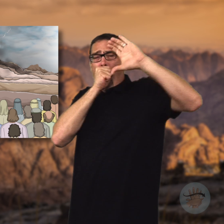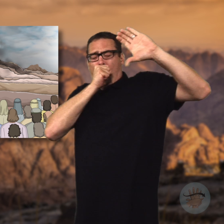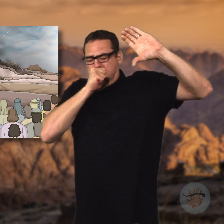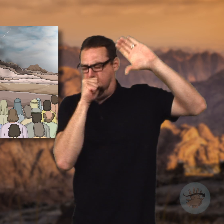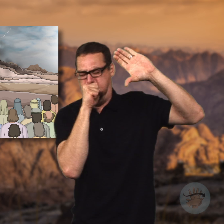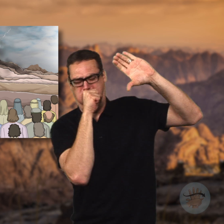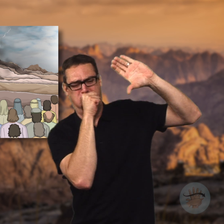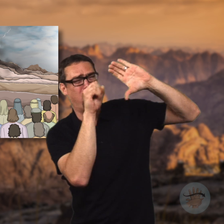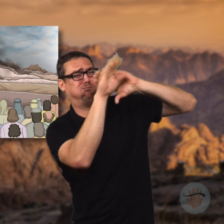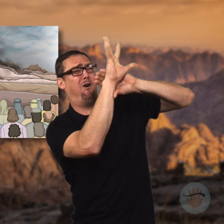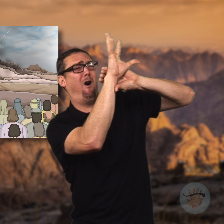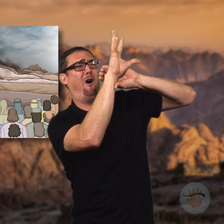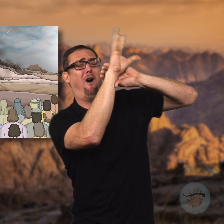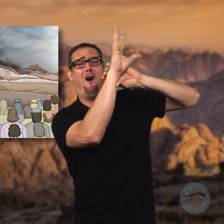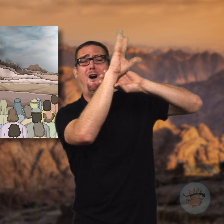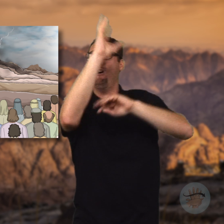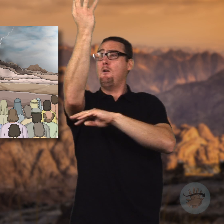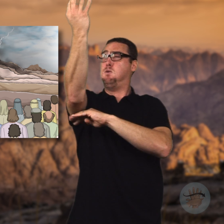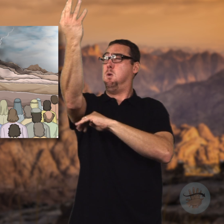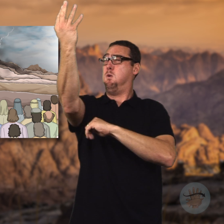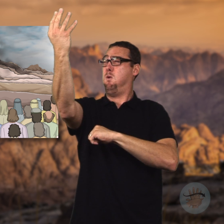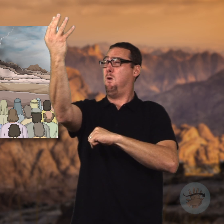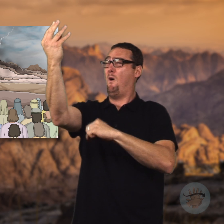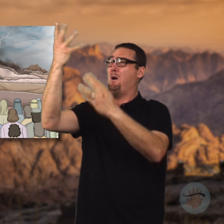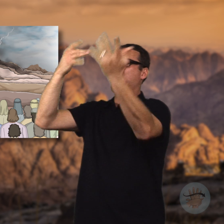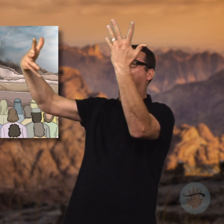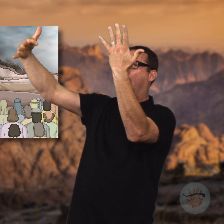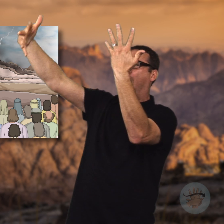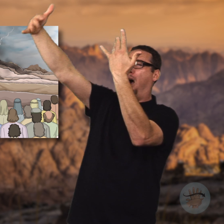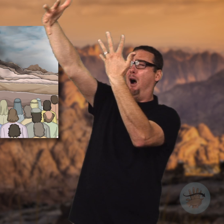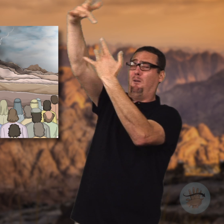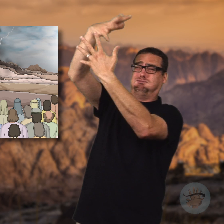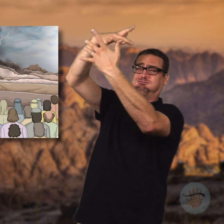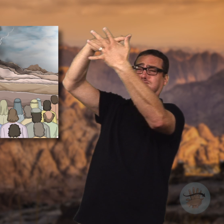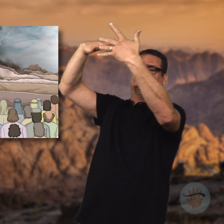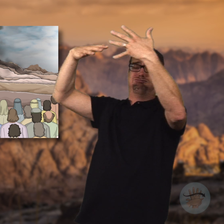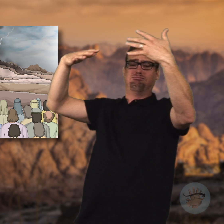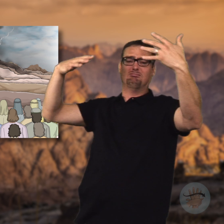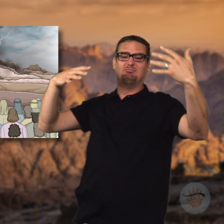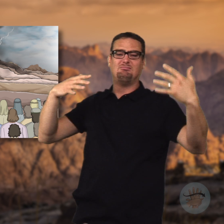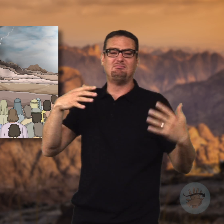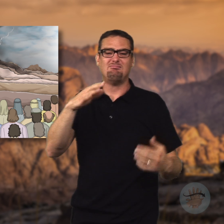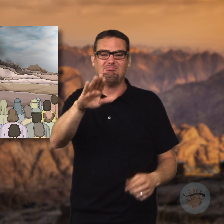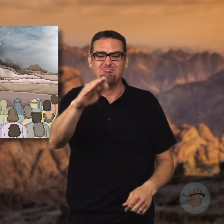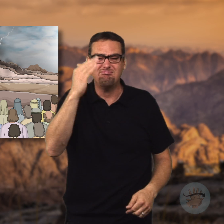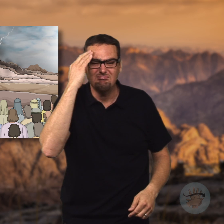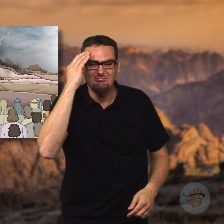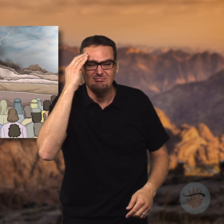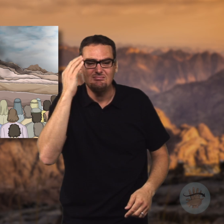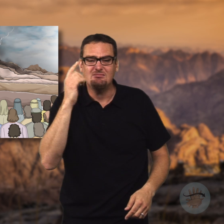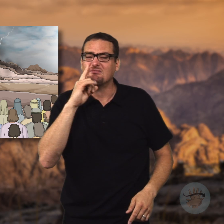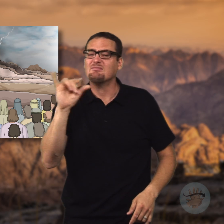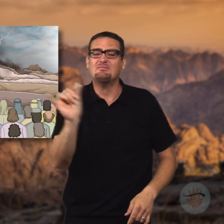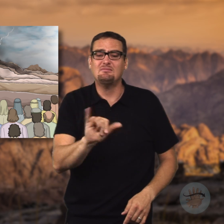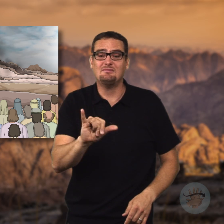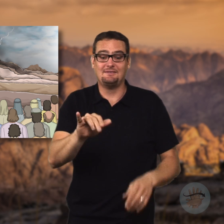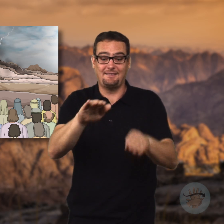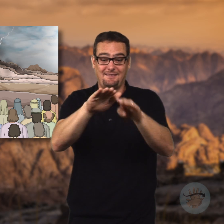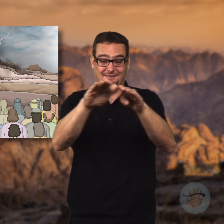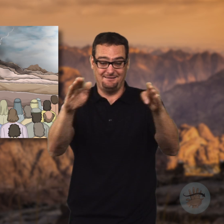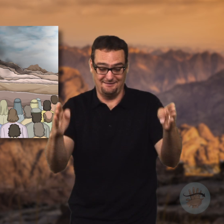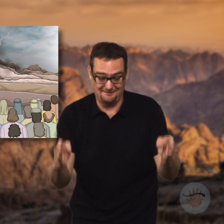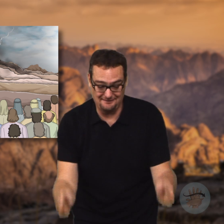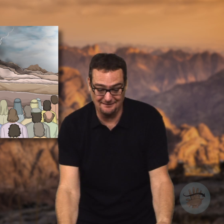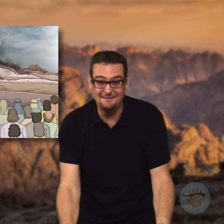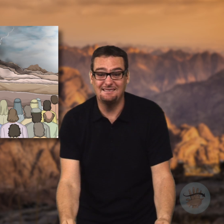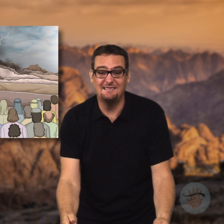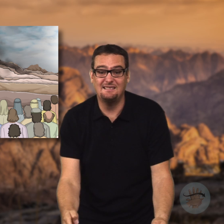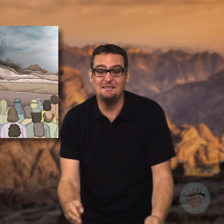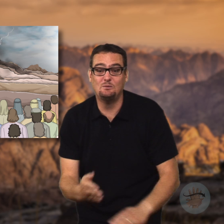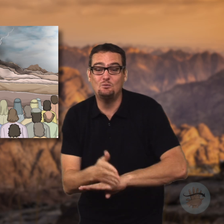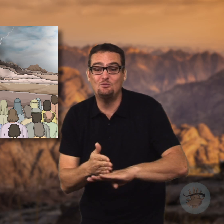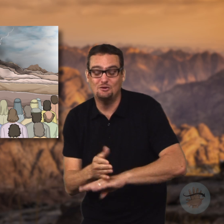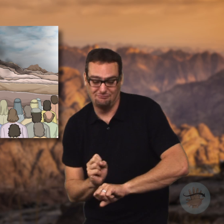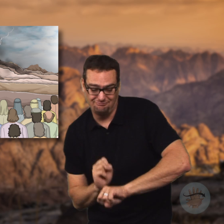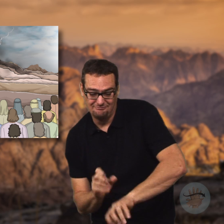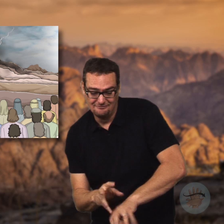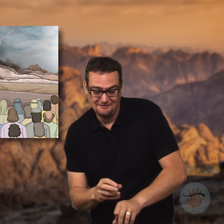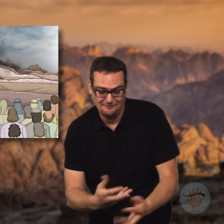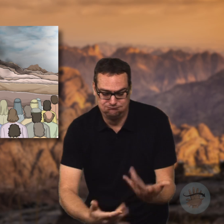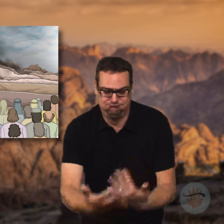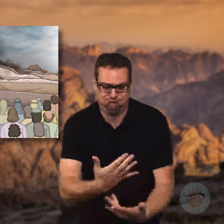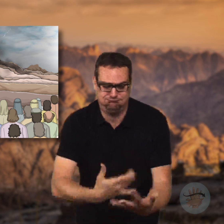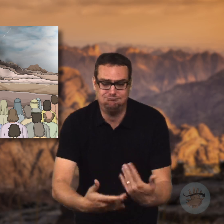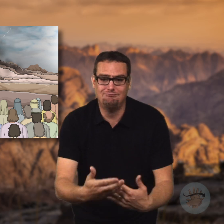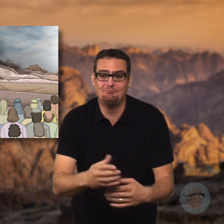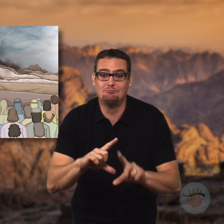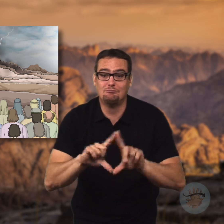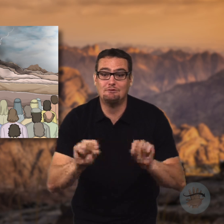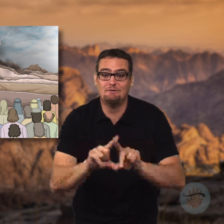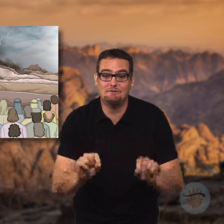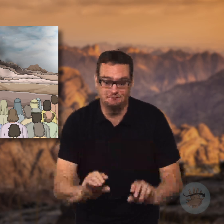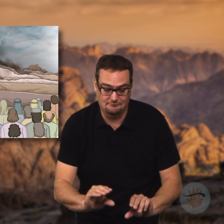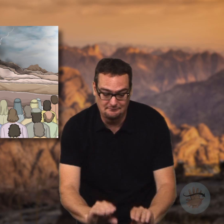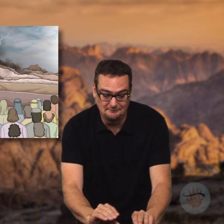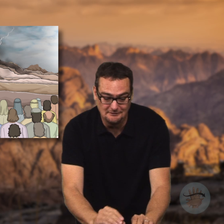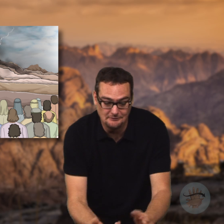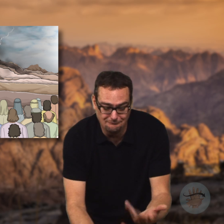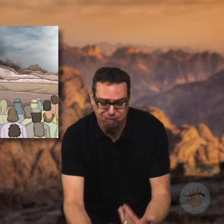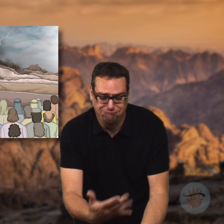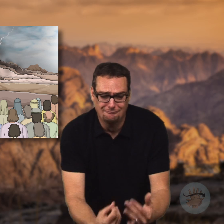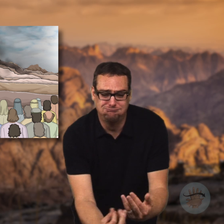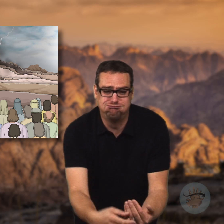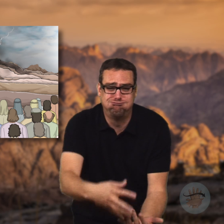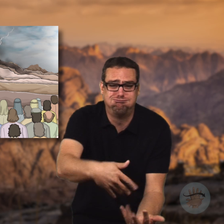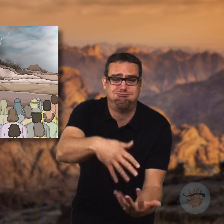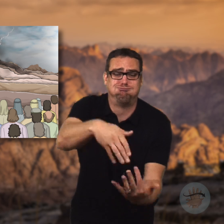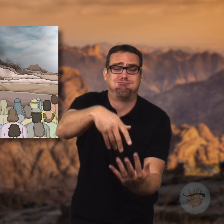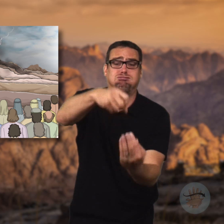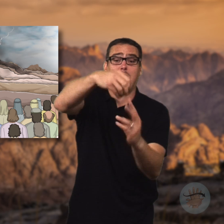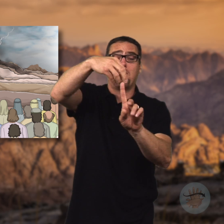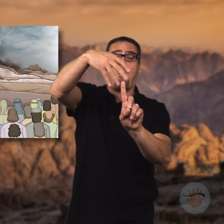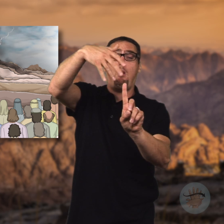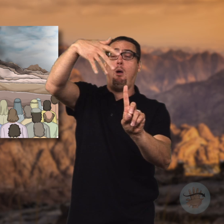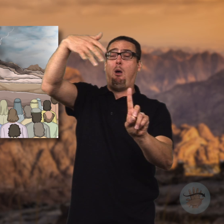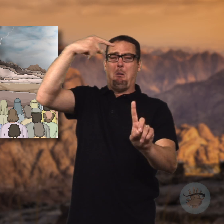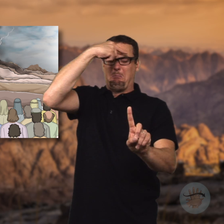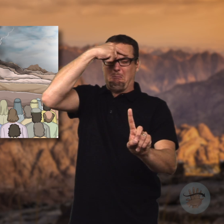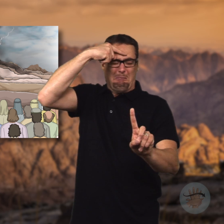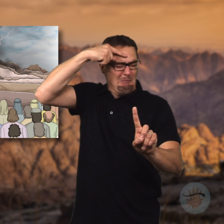Mount Sinai was completely enveloped in smoke, because the LORD had descended on it in fire.